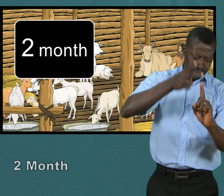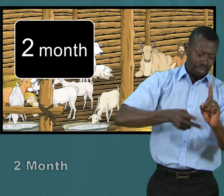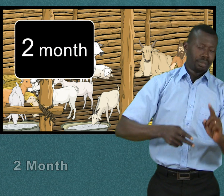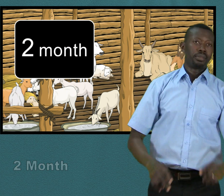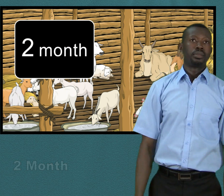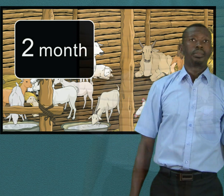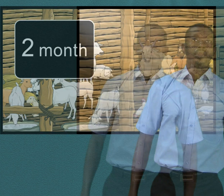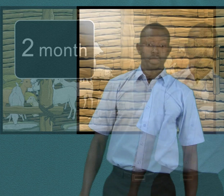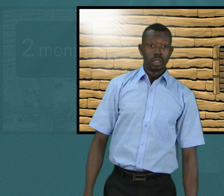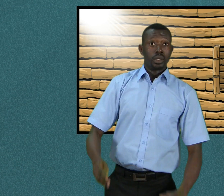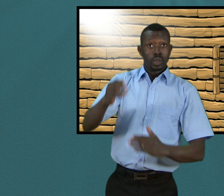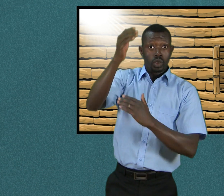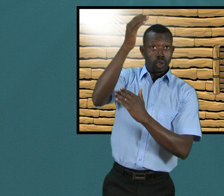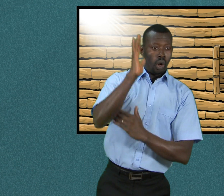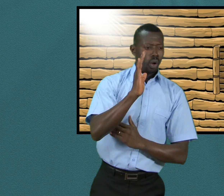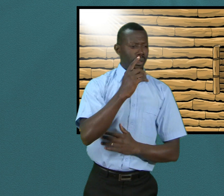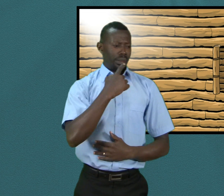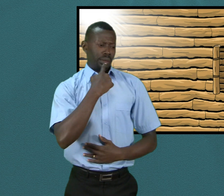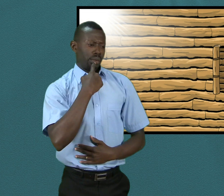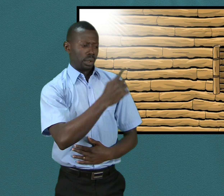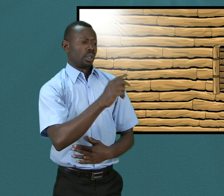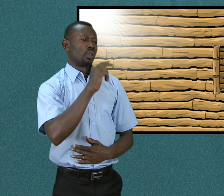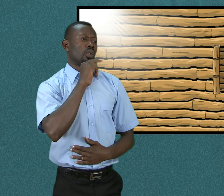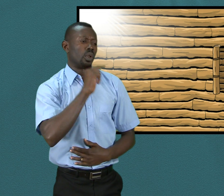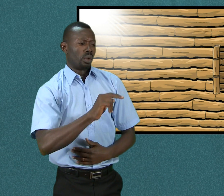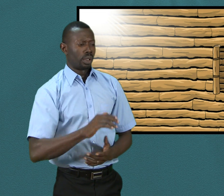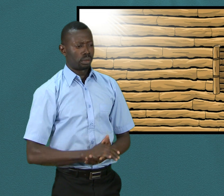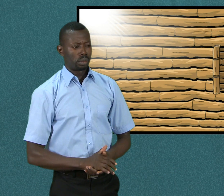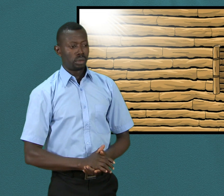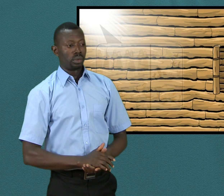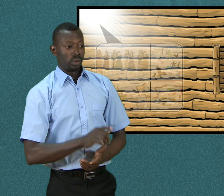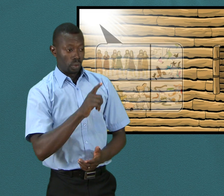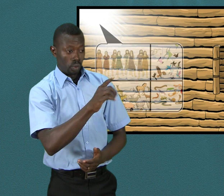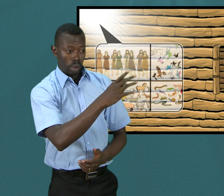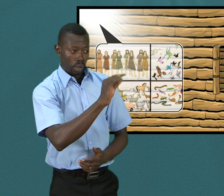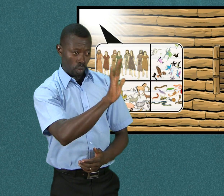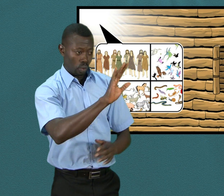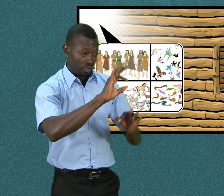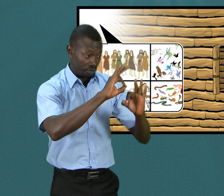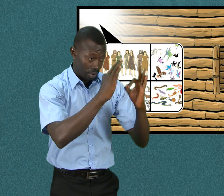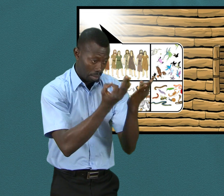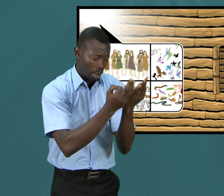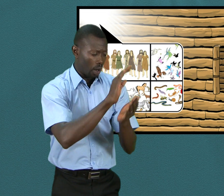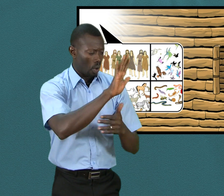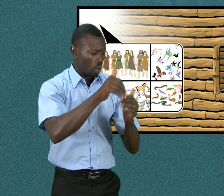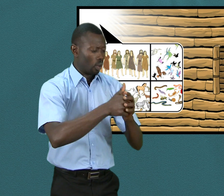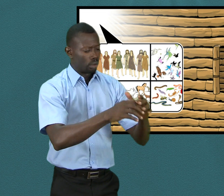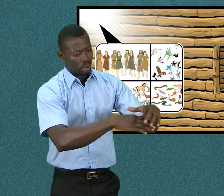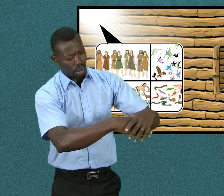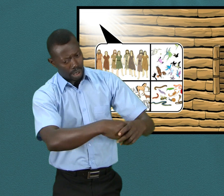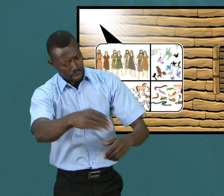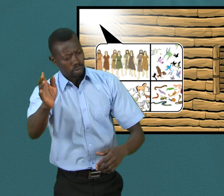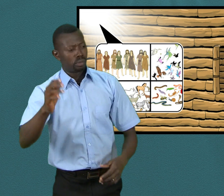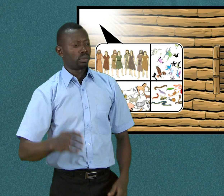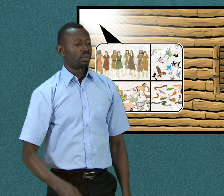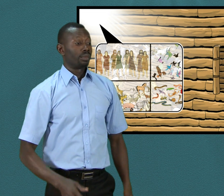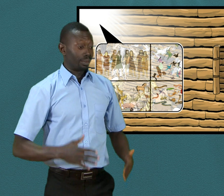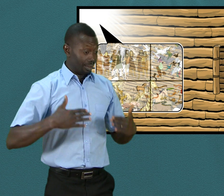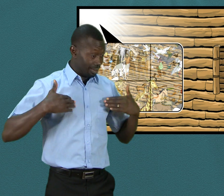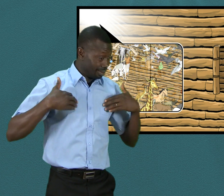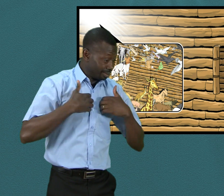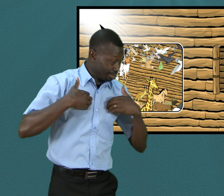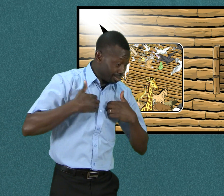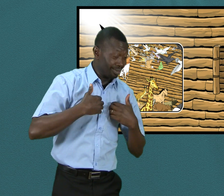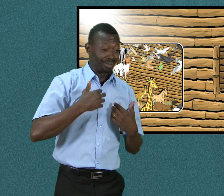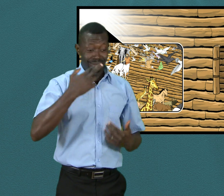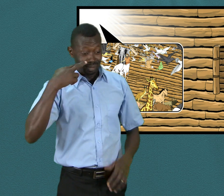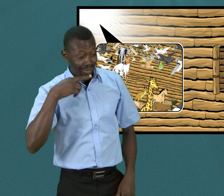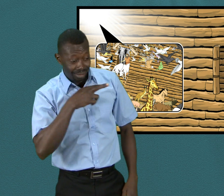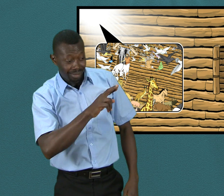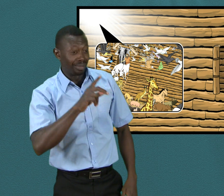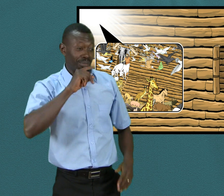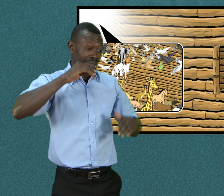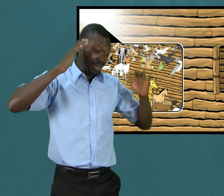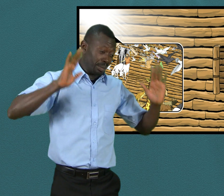Then God said to Noah, “Come out of the ark, you and your wife, along with your sons and their wives.